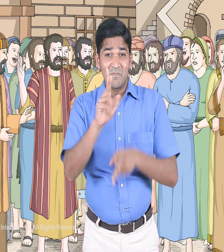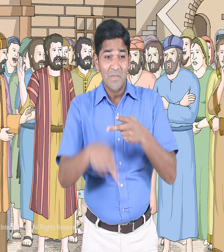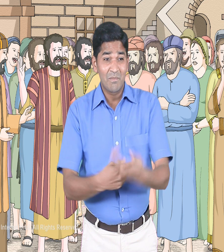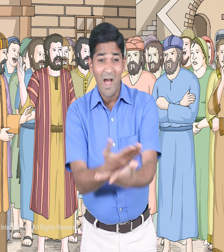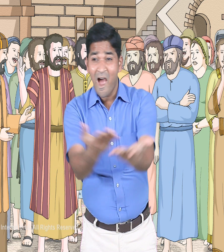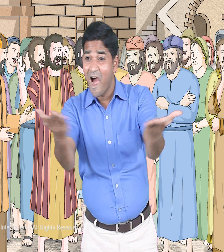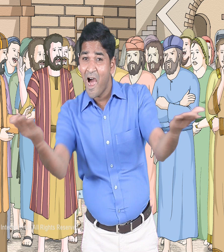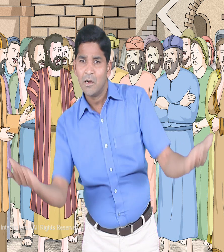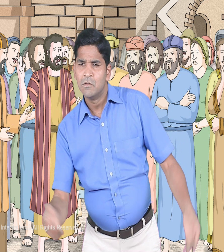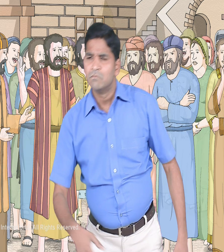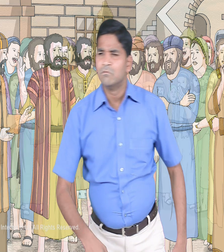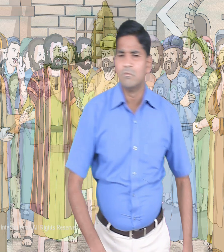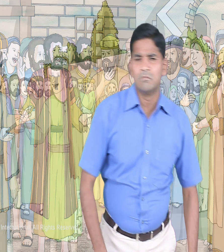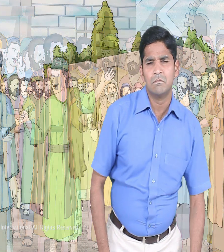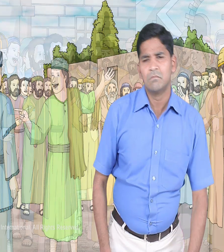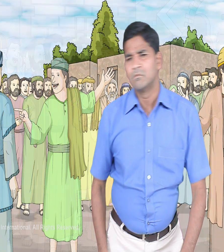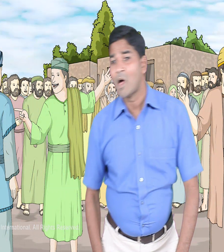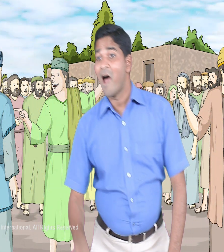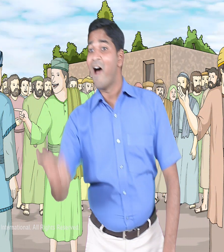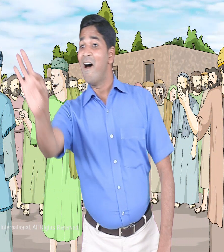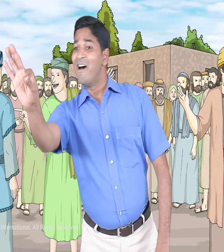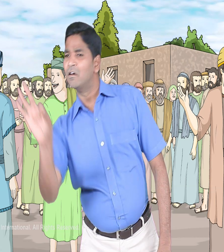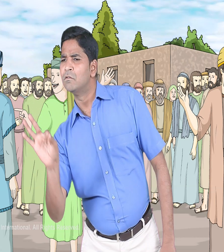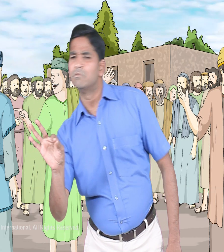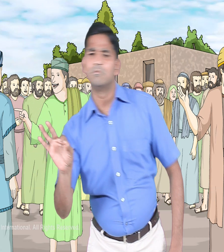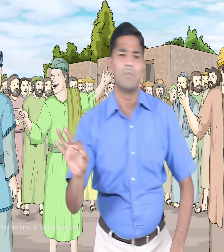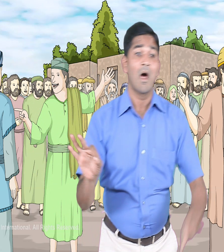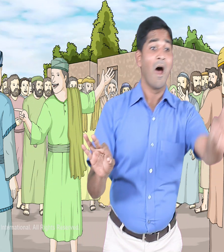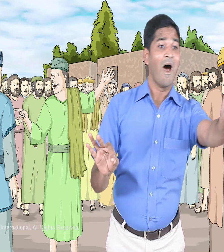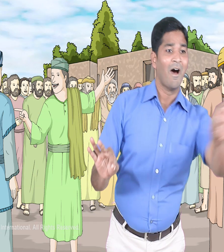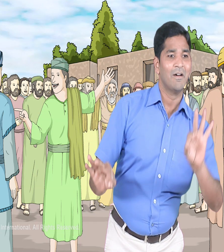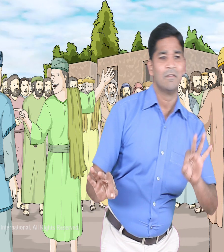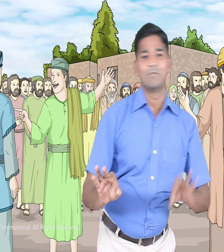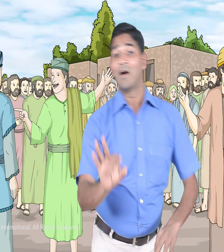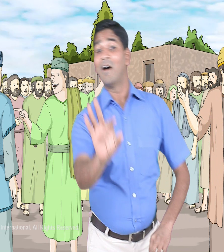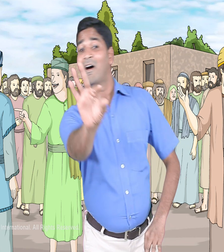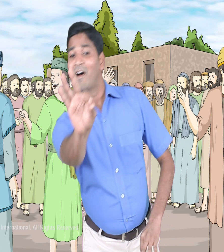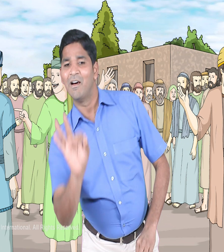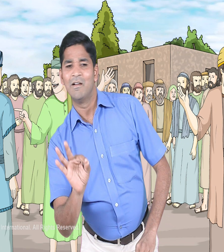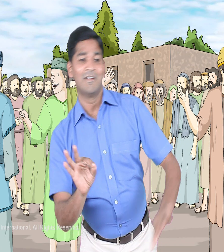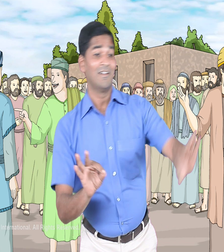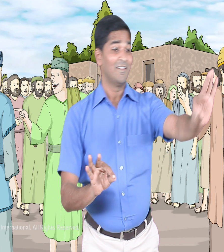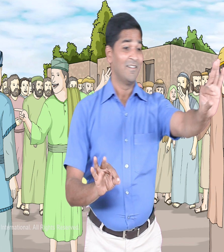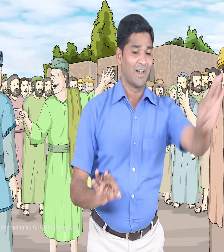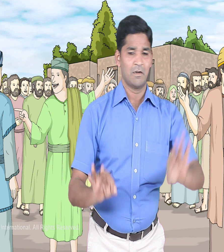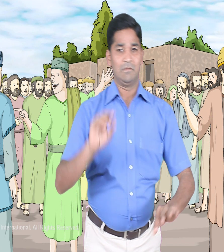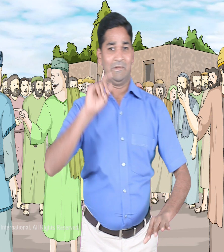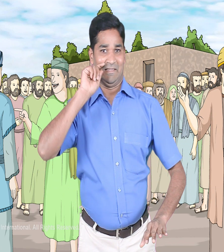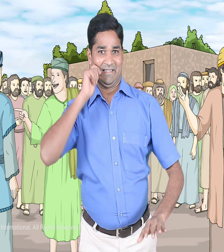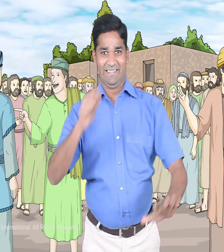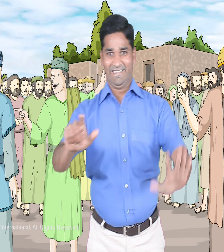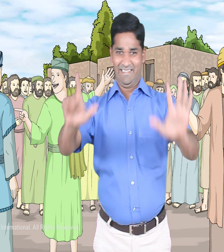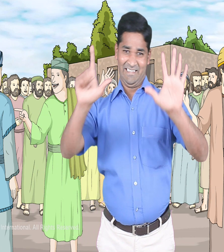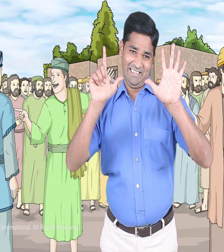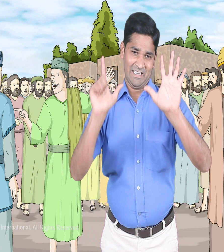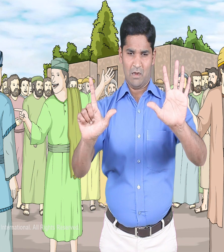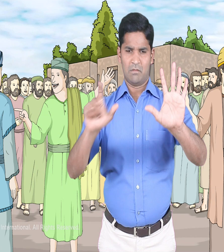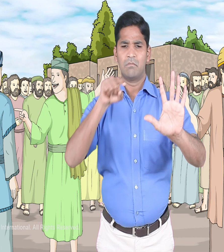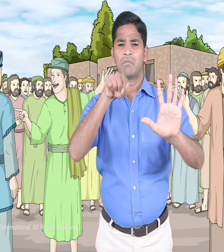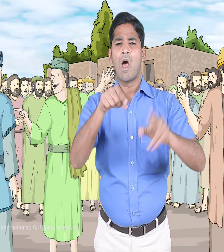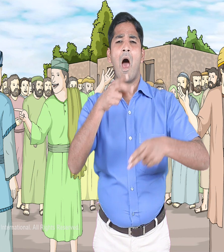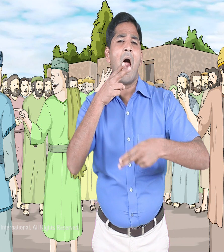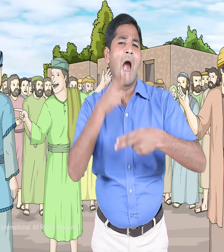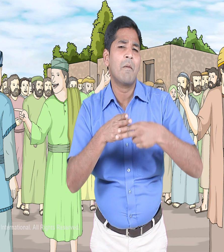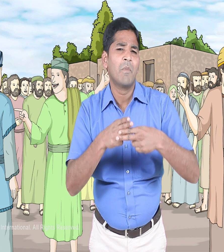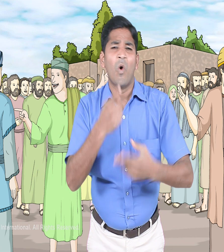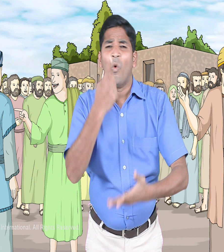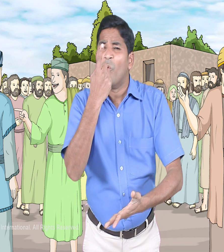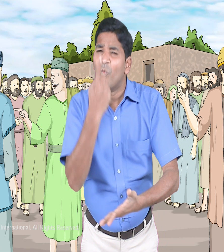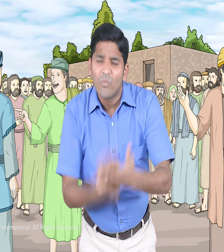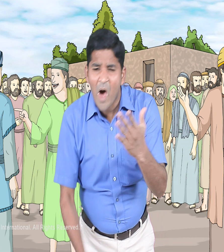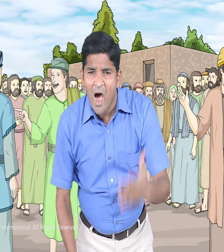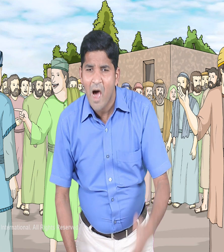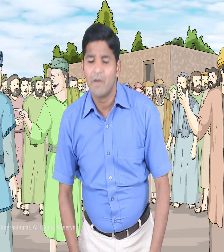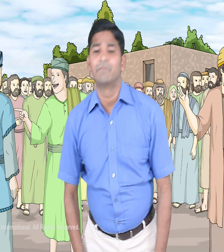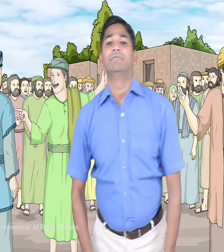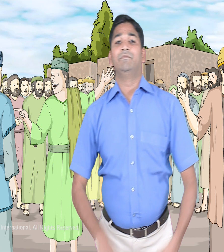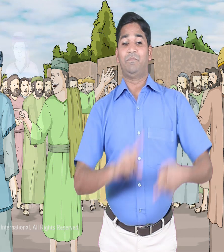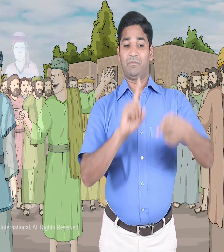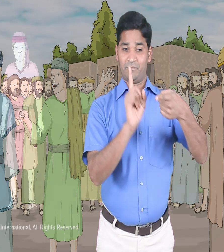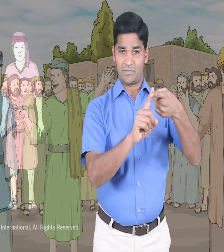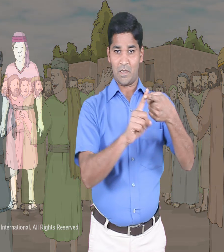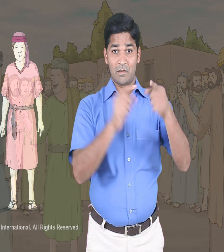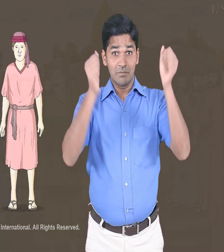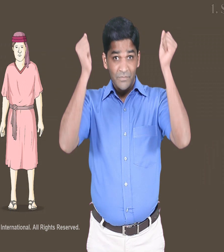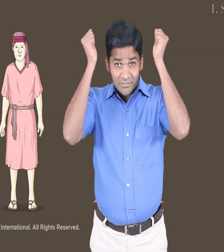This proposal pleased the whole group.